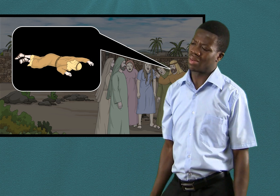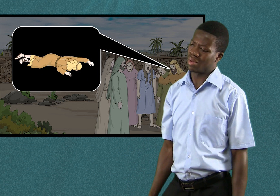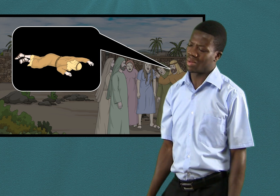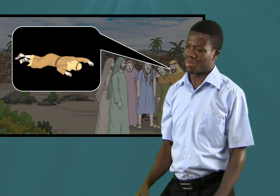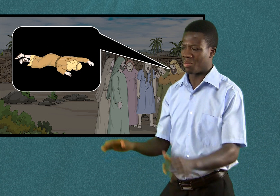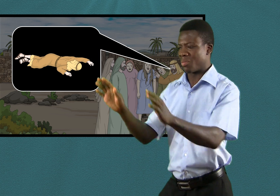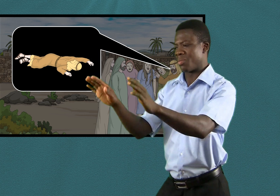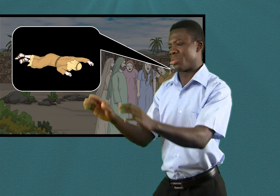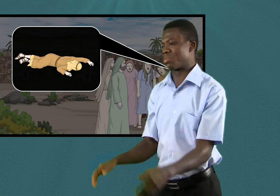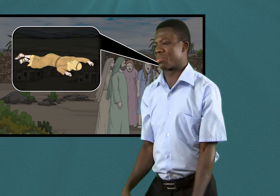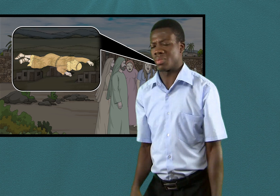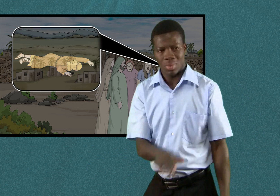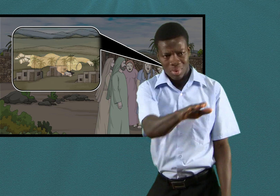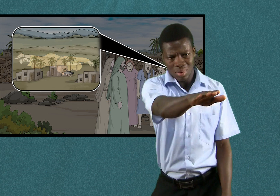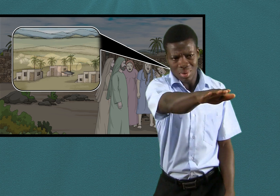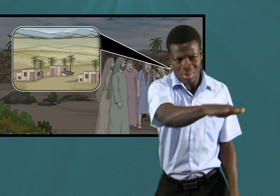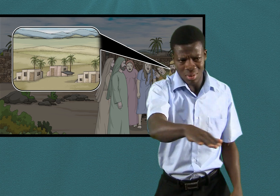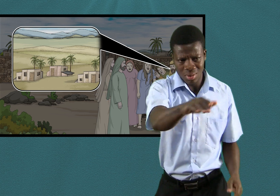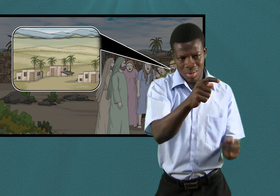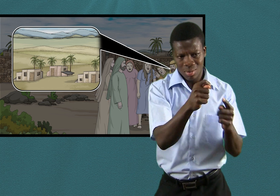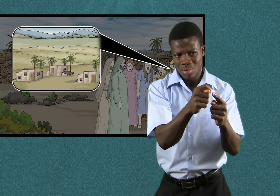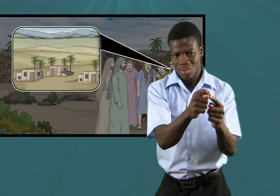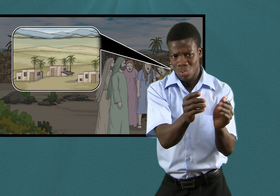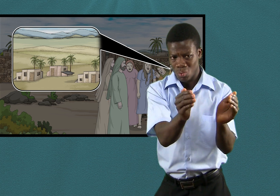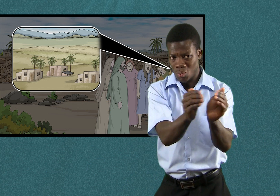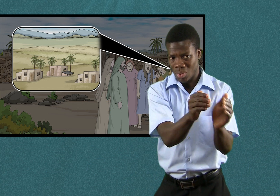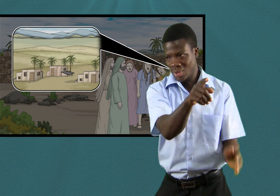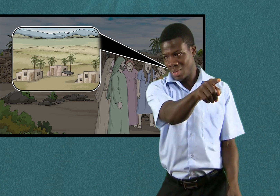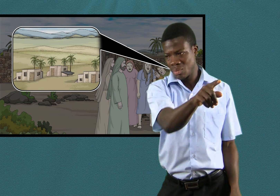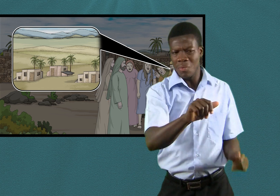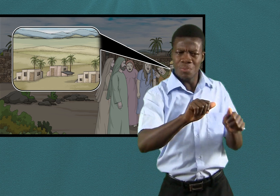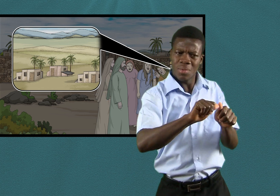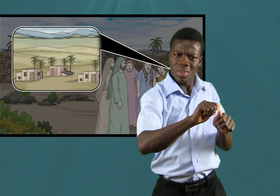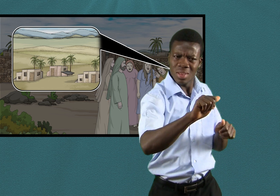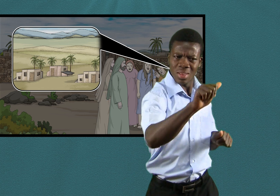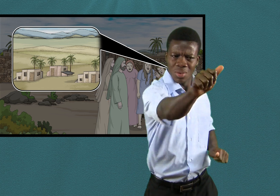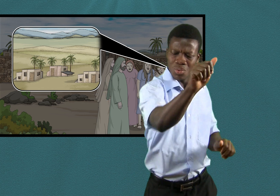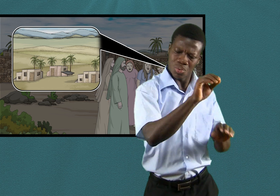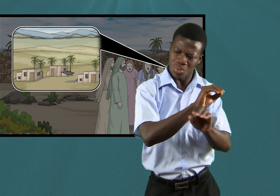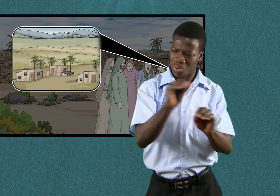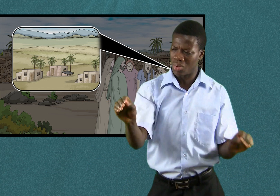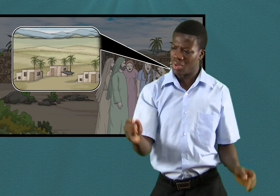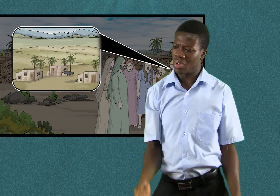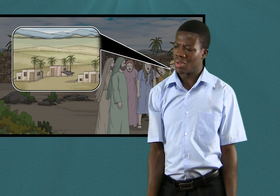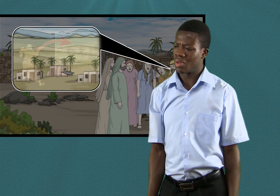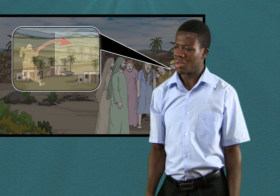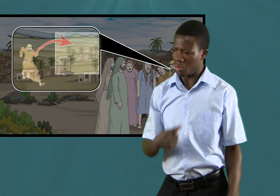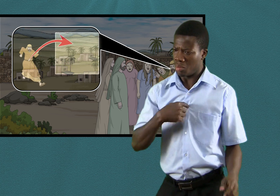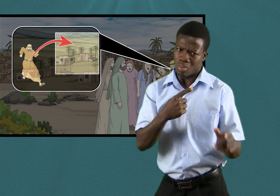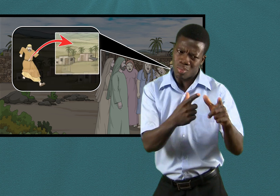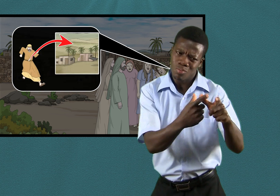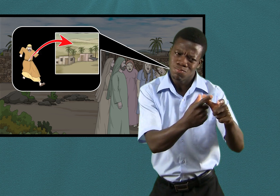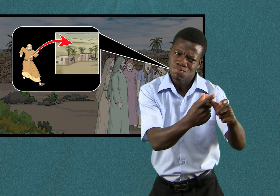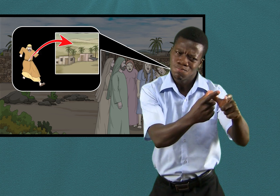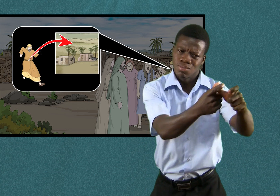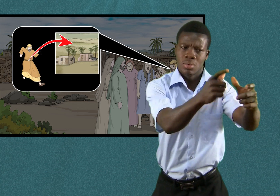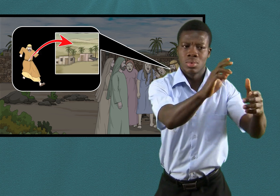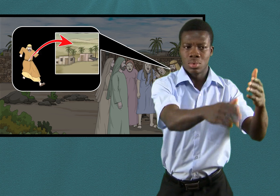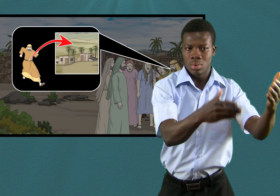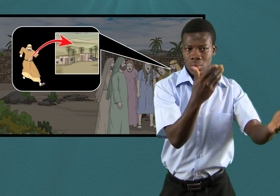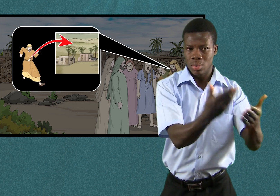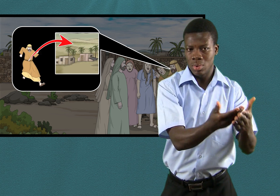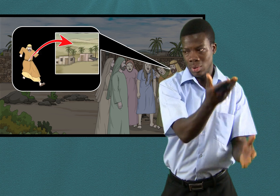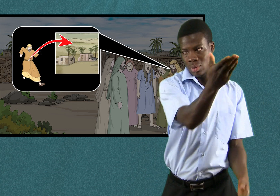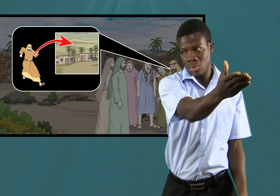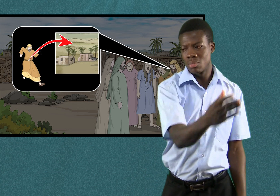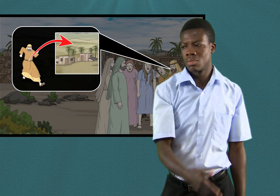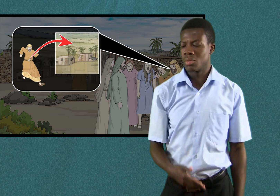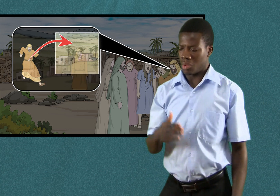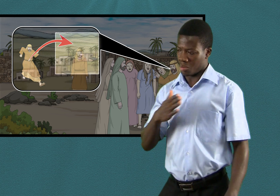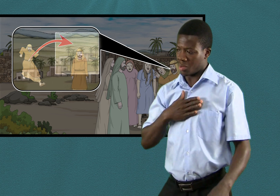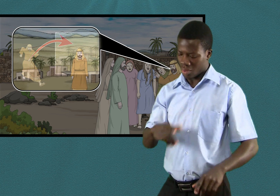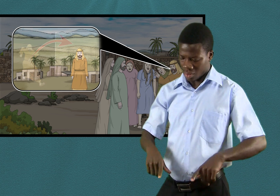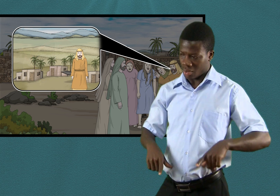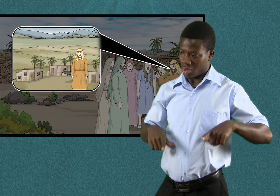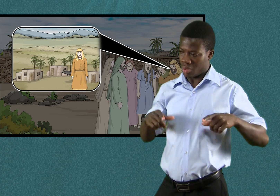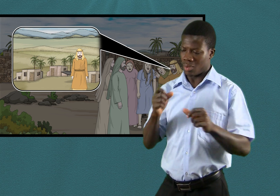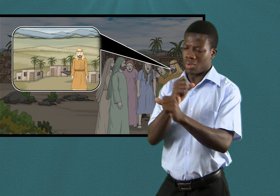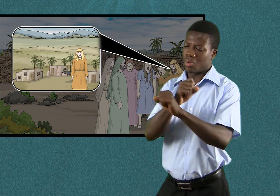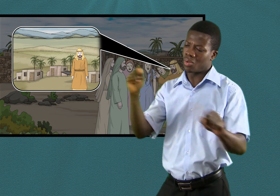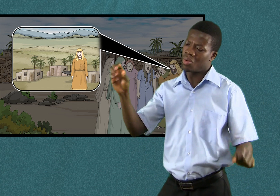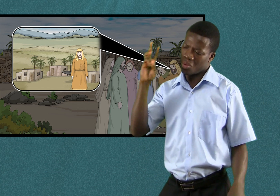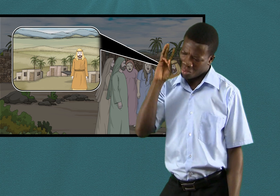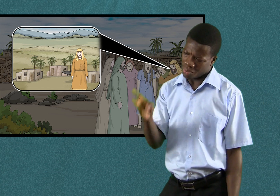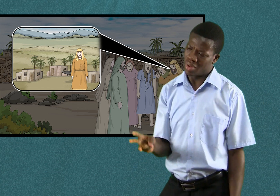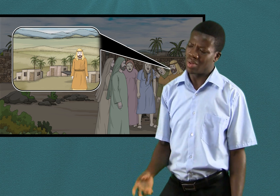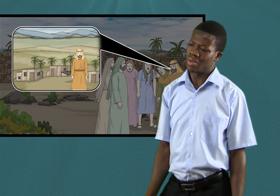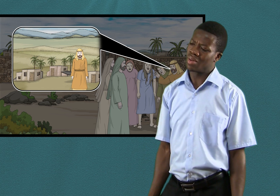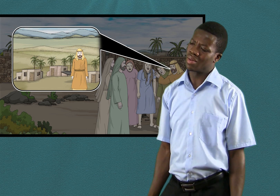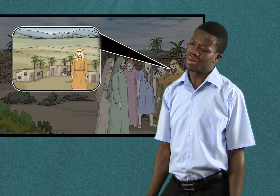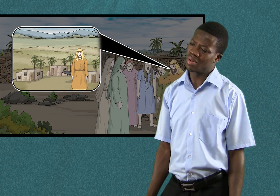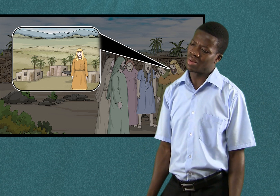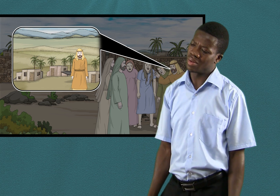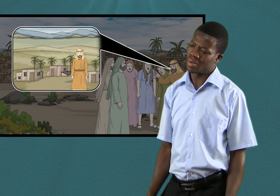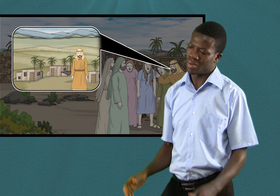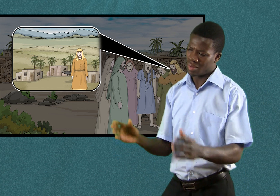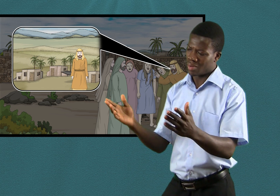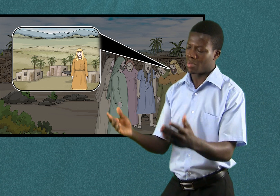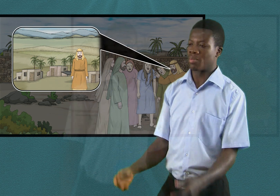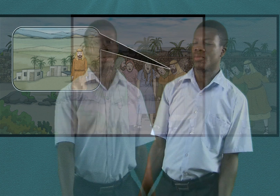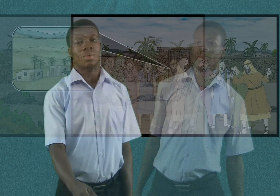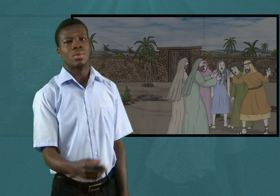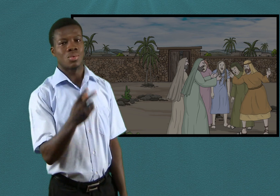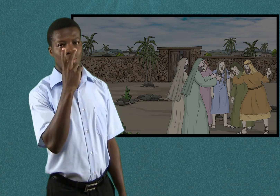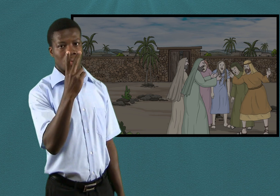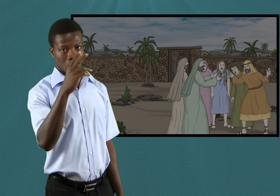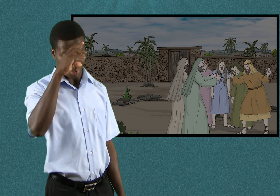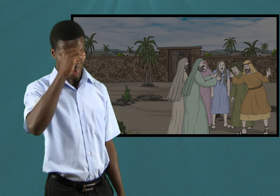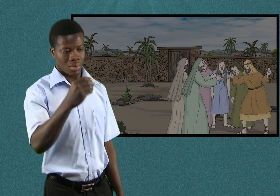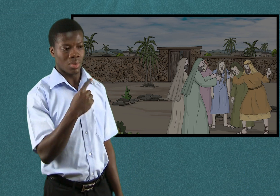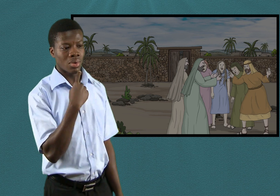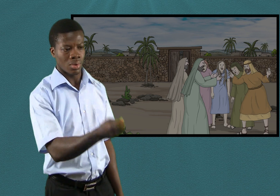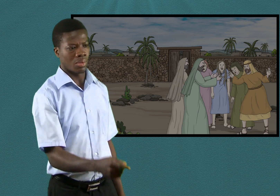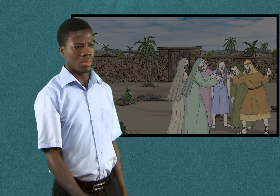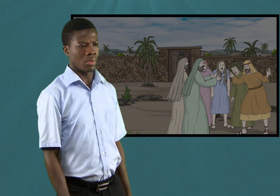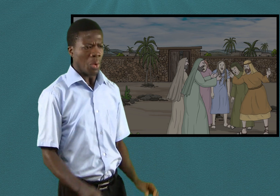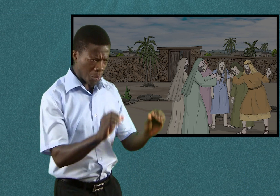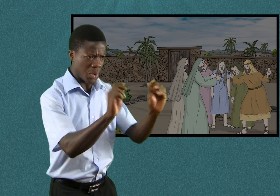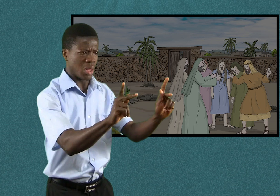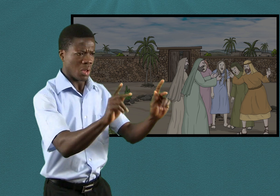Look, there is a town nearby where I can flee, and it is a small place. Please let me flee there—is it not a small place? Then my life will be saved.”